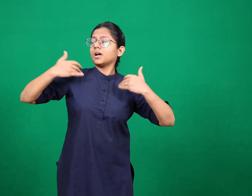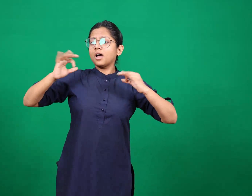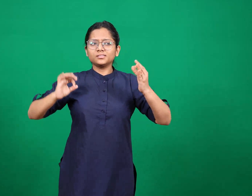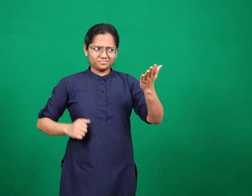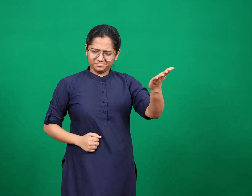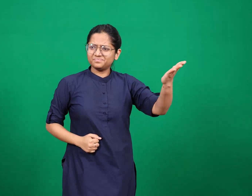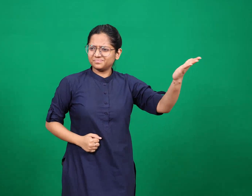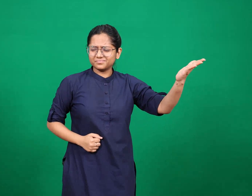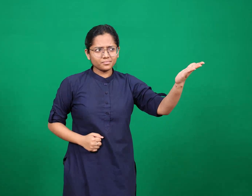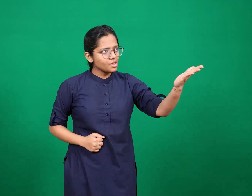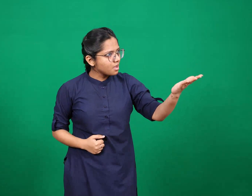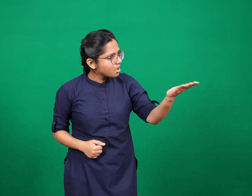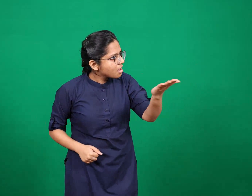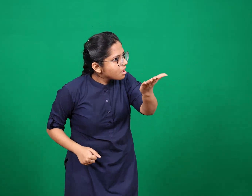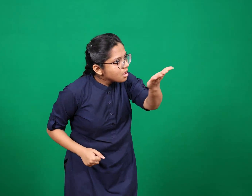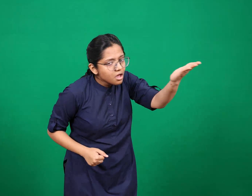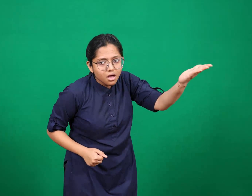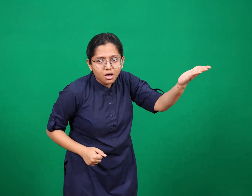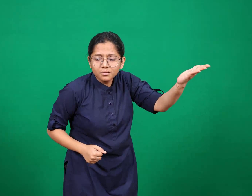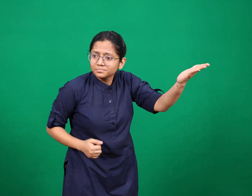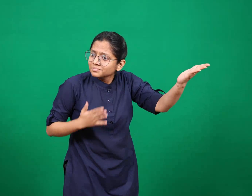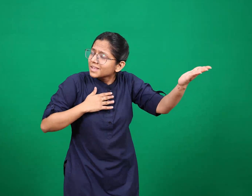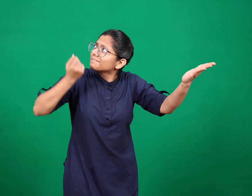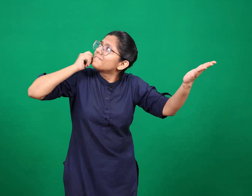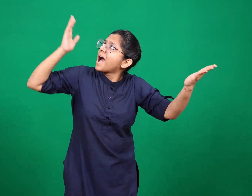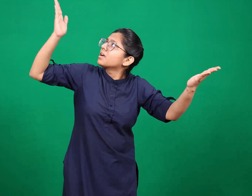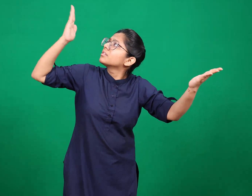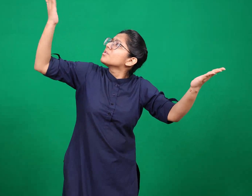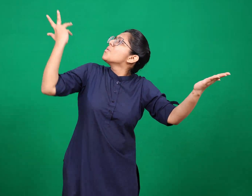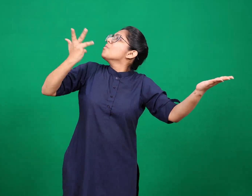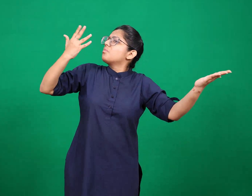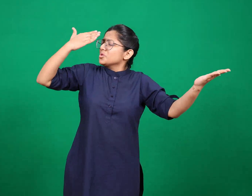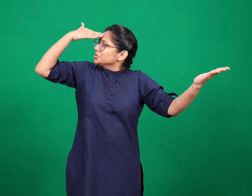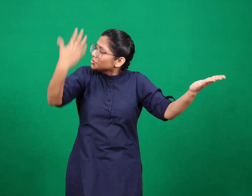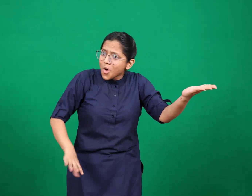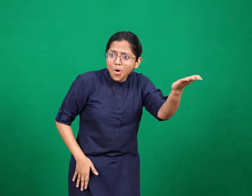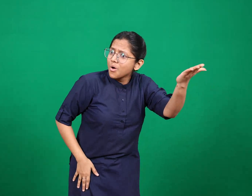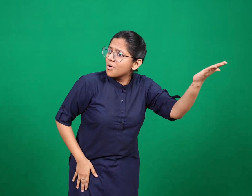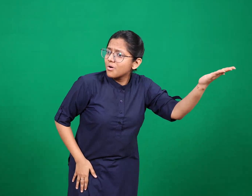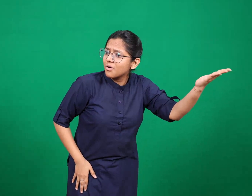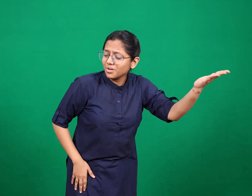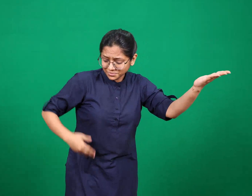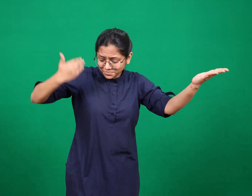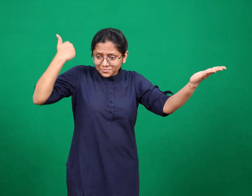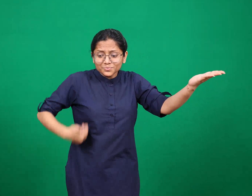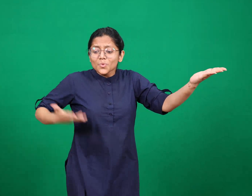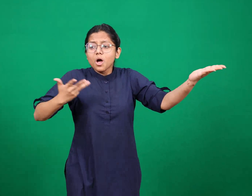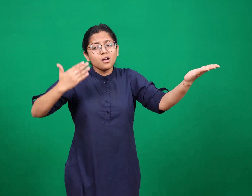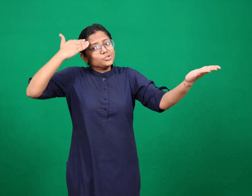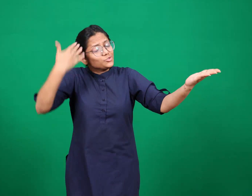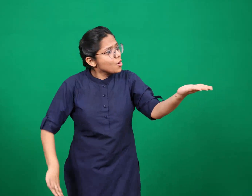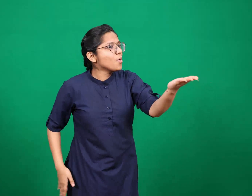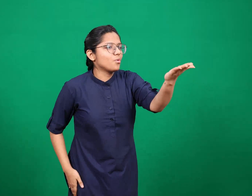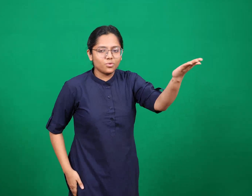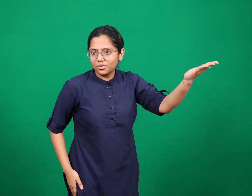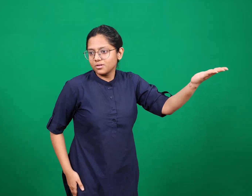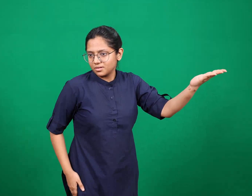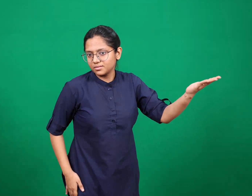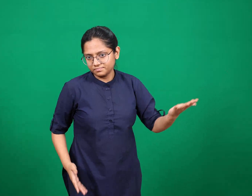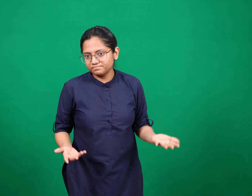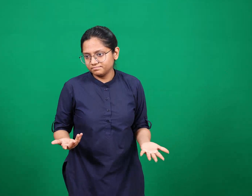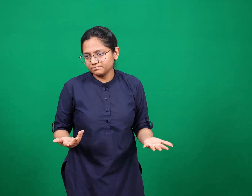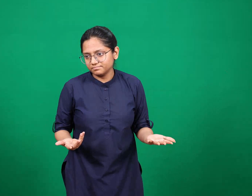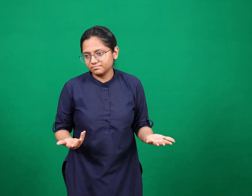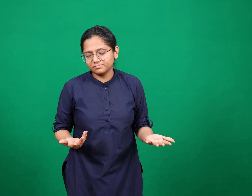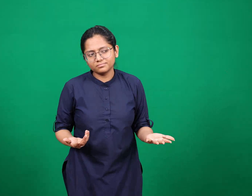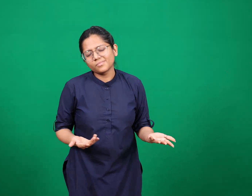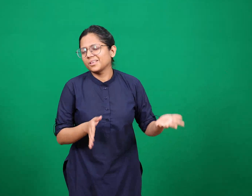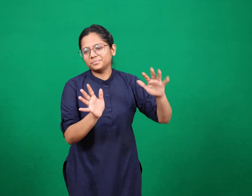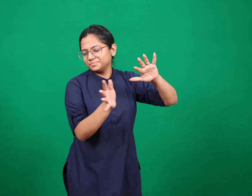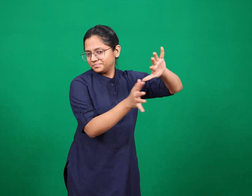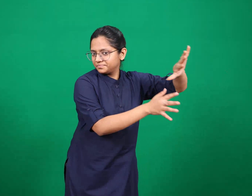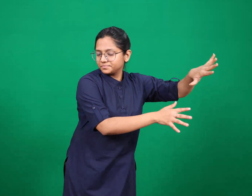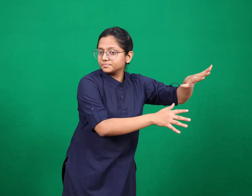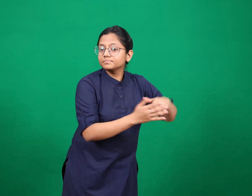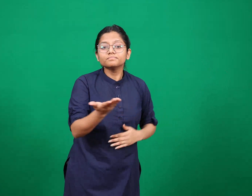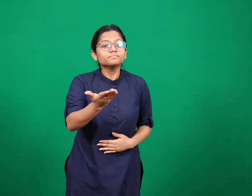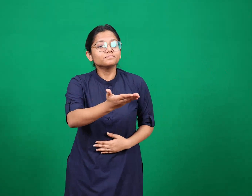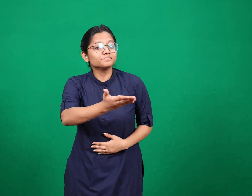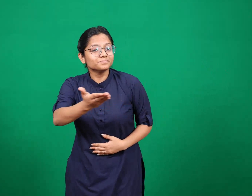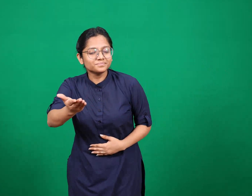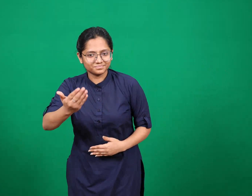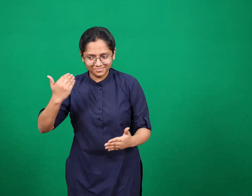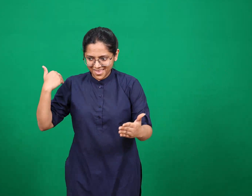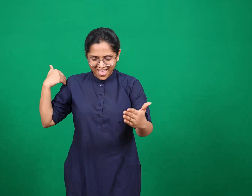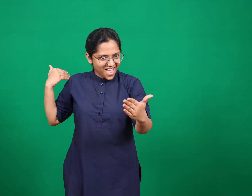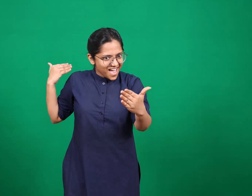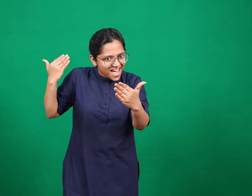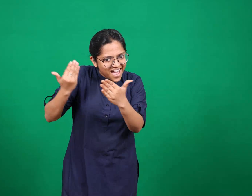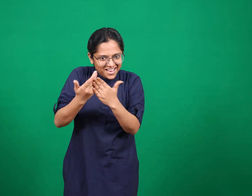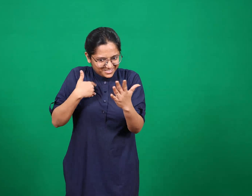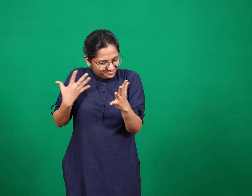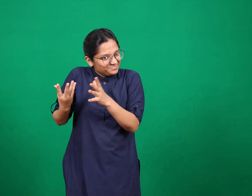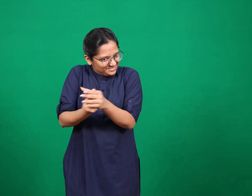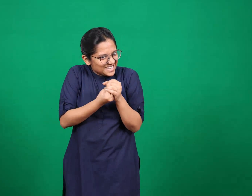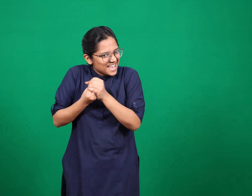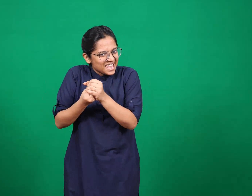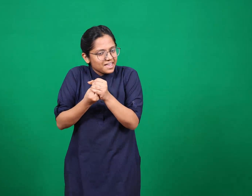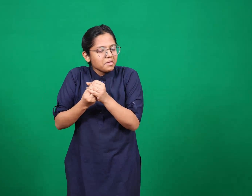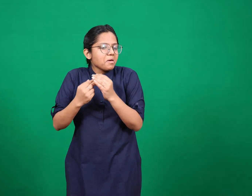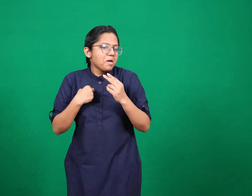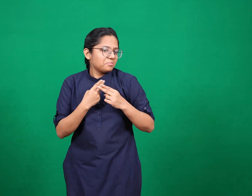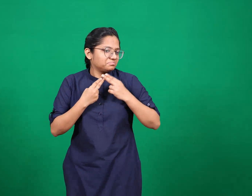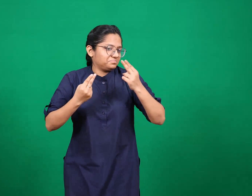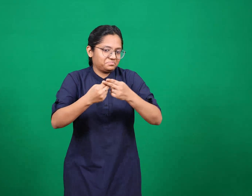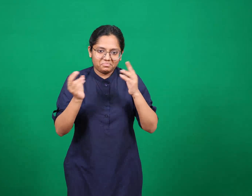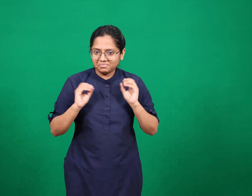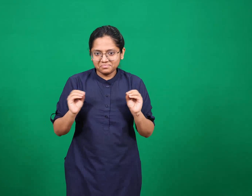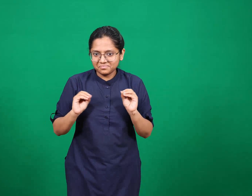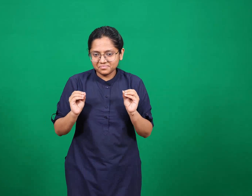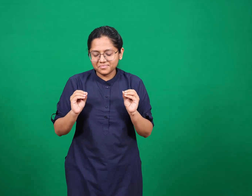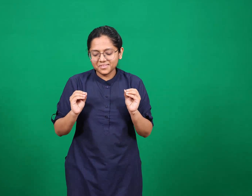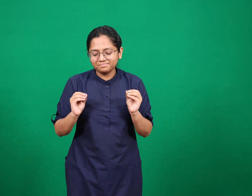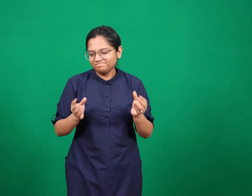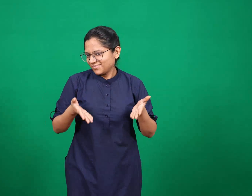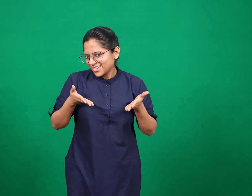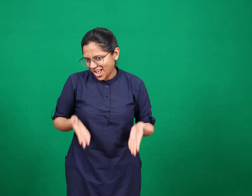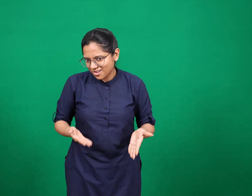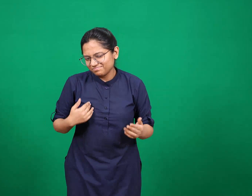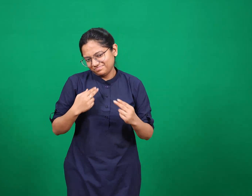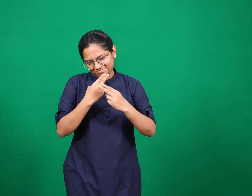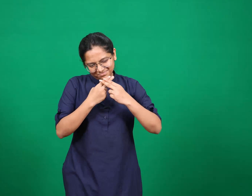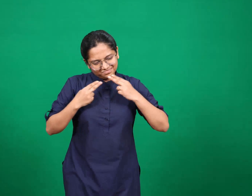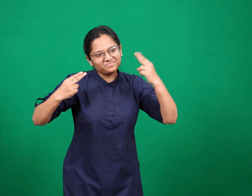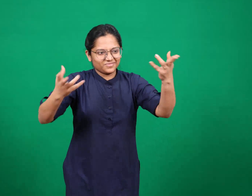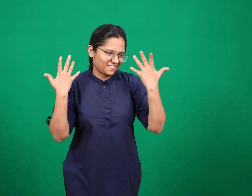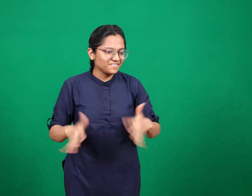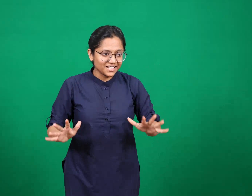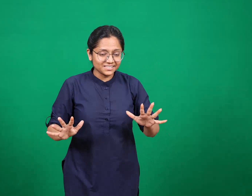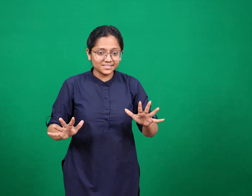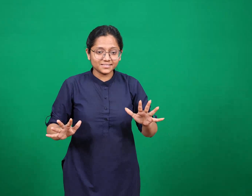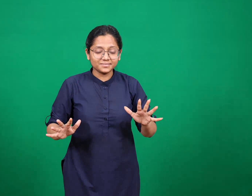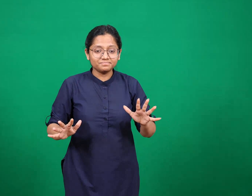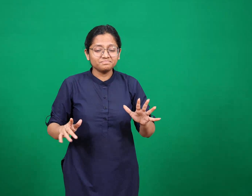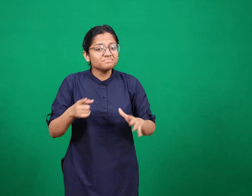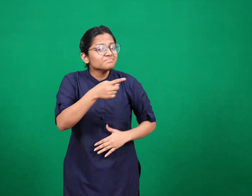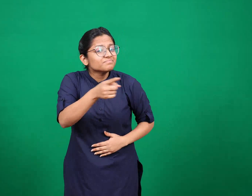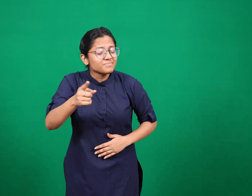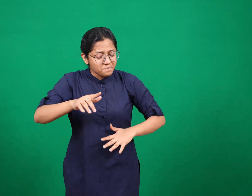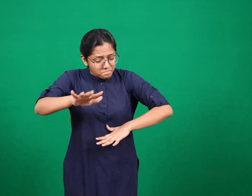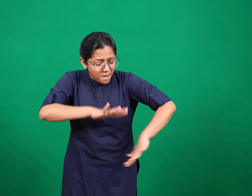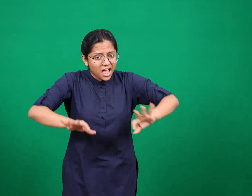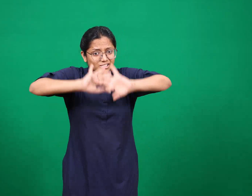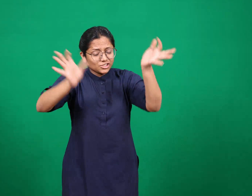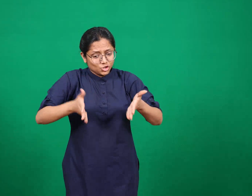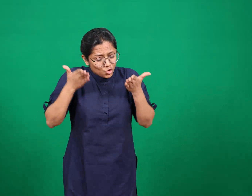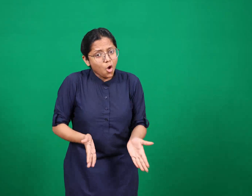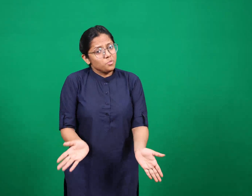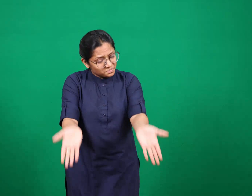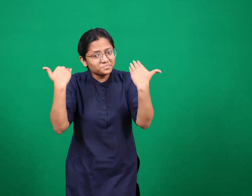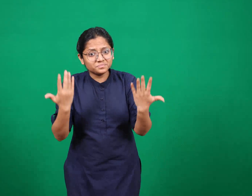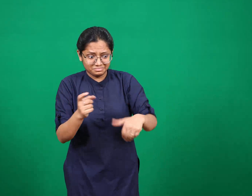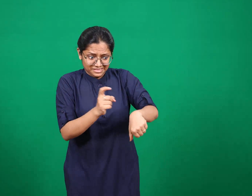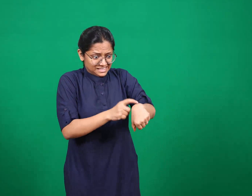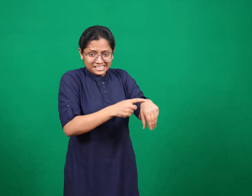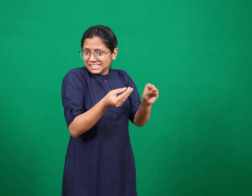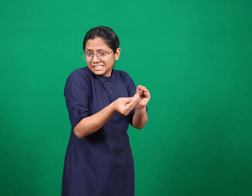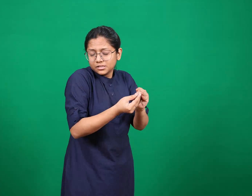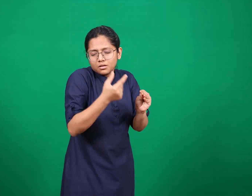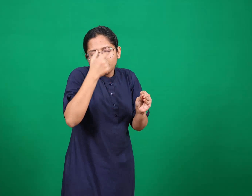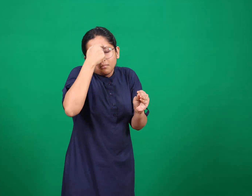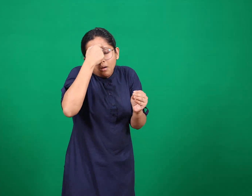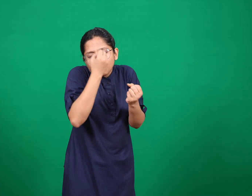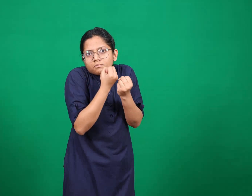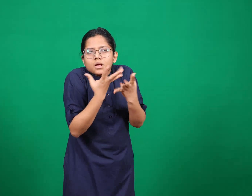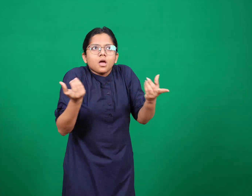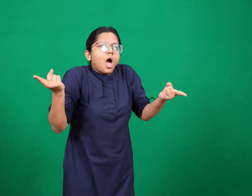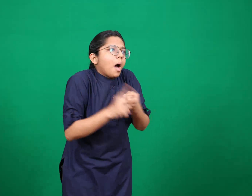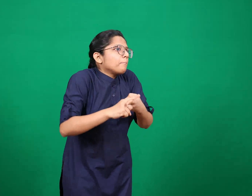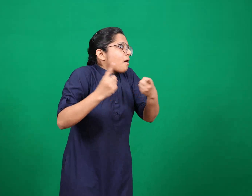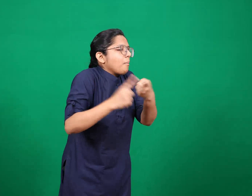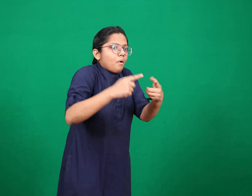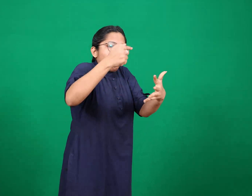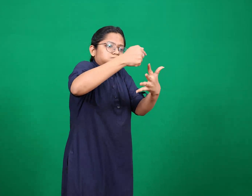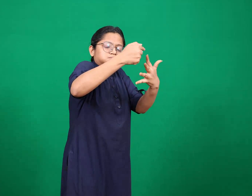But I have told you these things so that when their hour comes, you will remember that I told you about them.